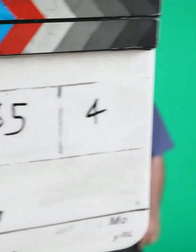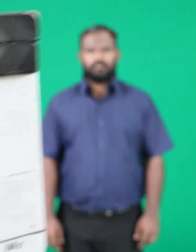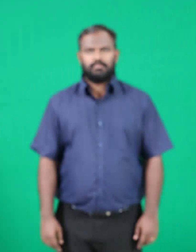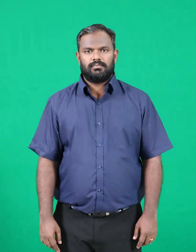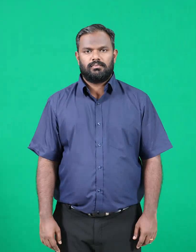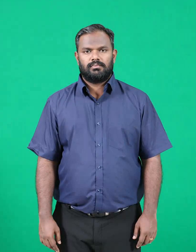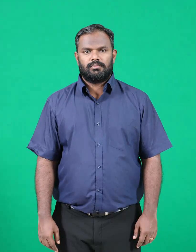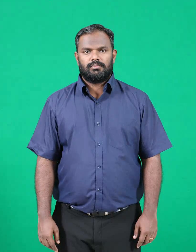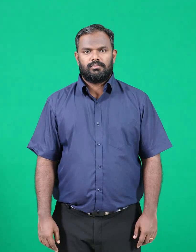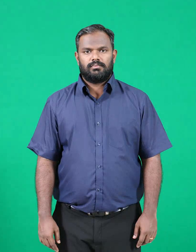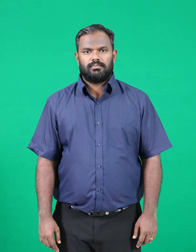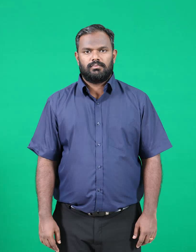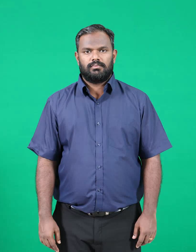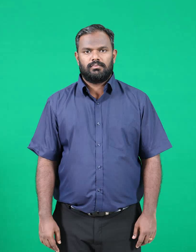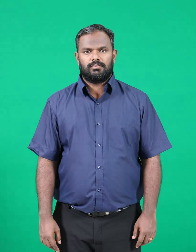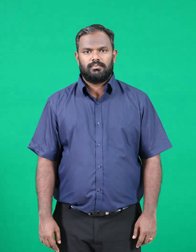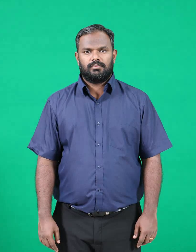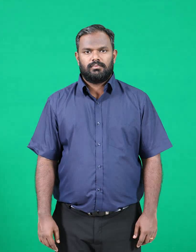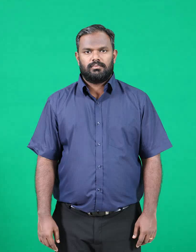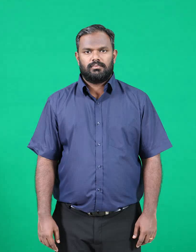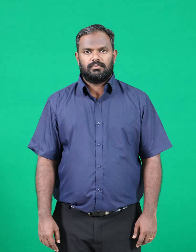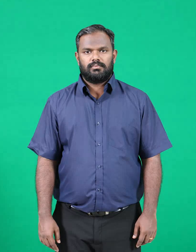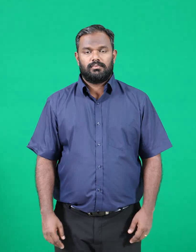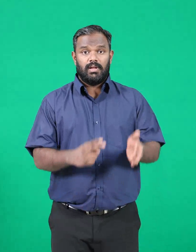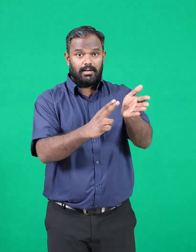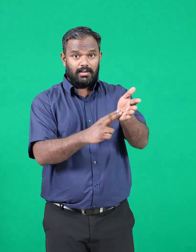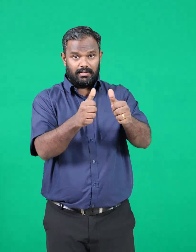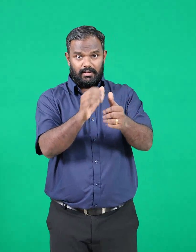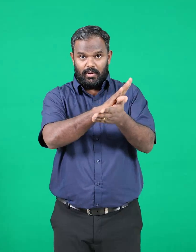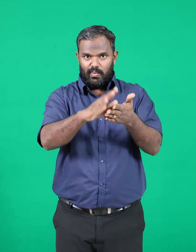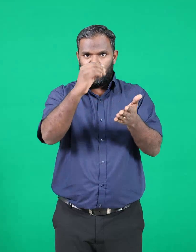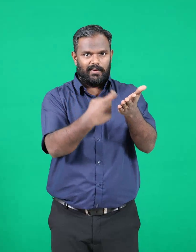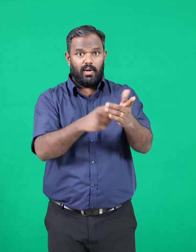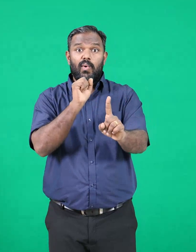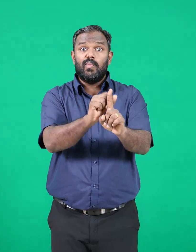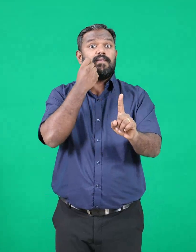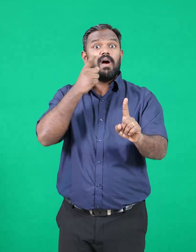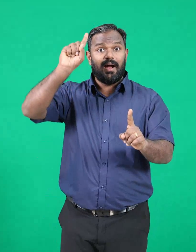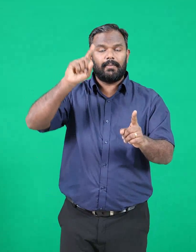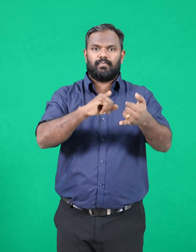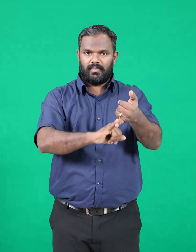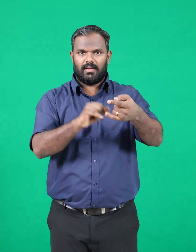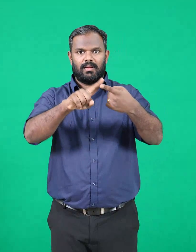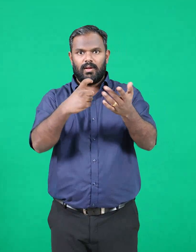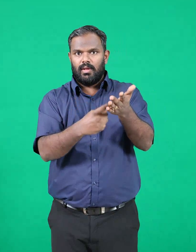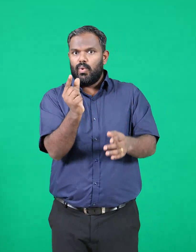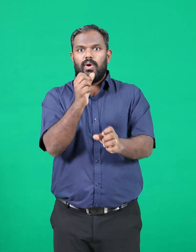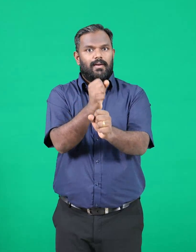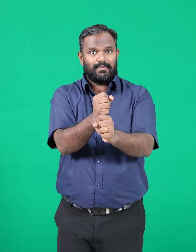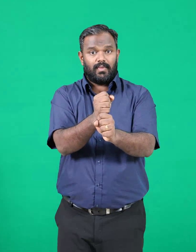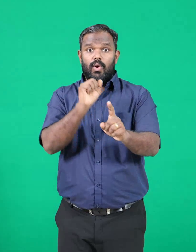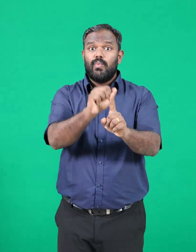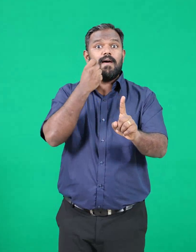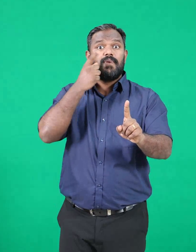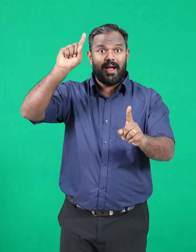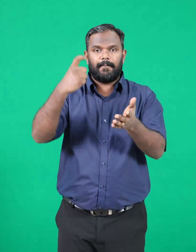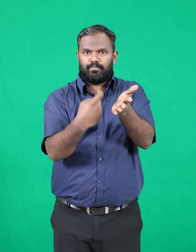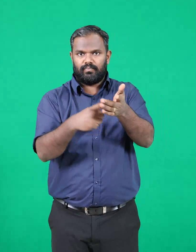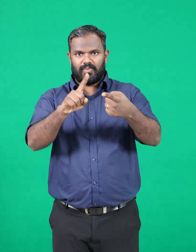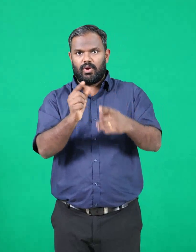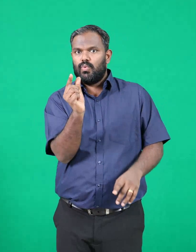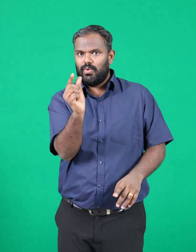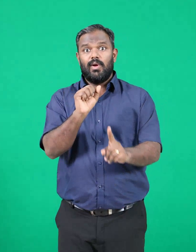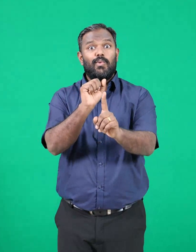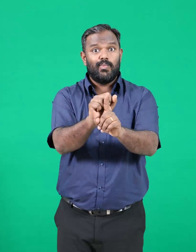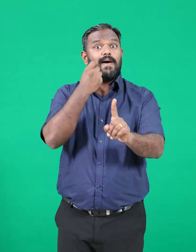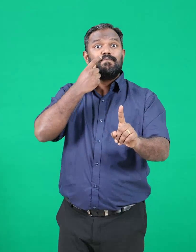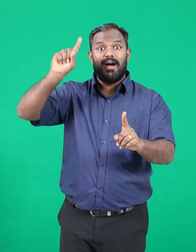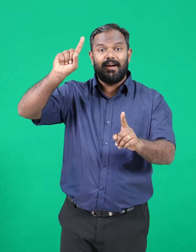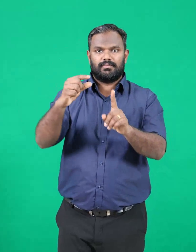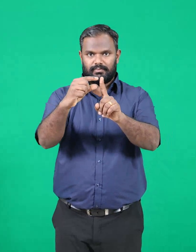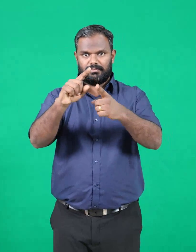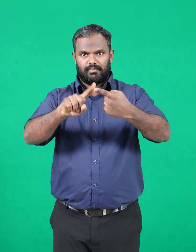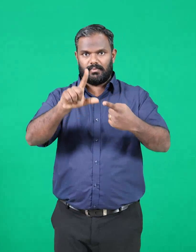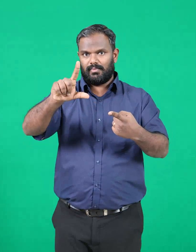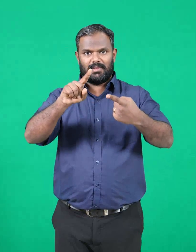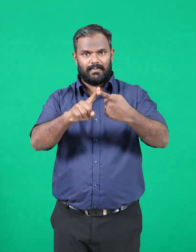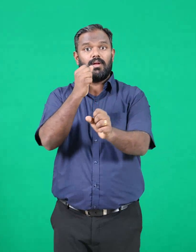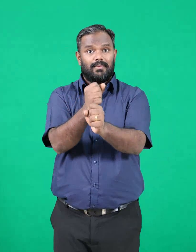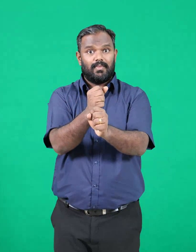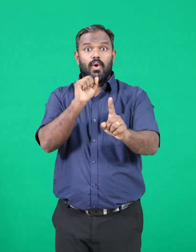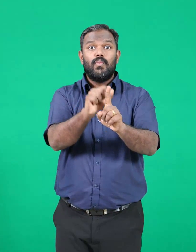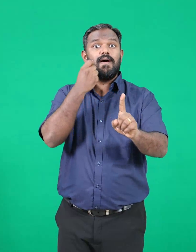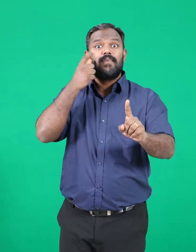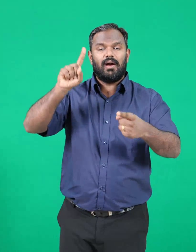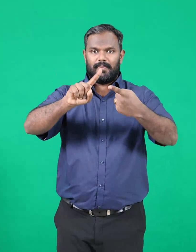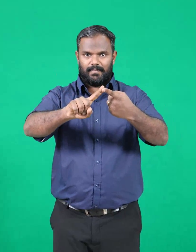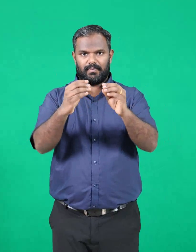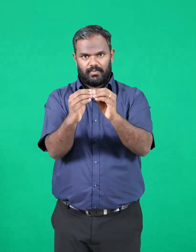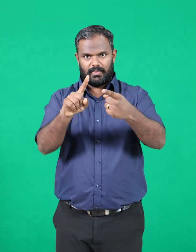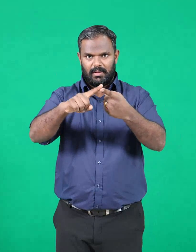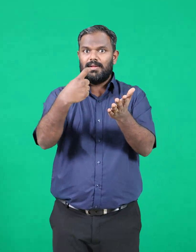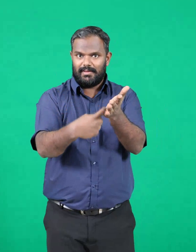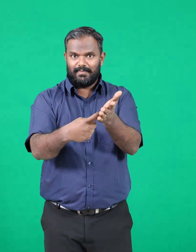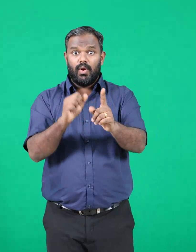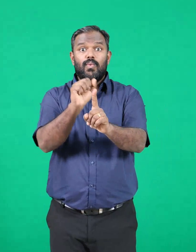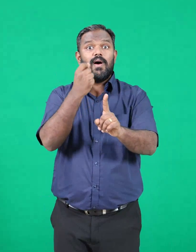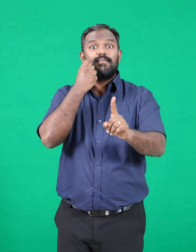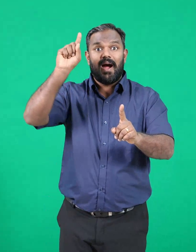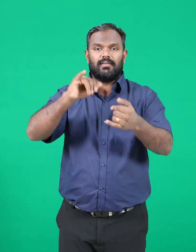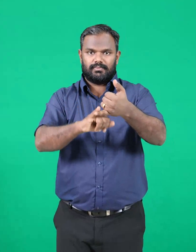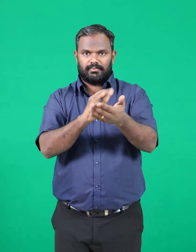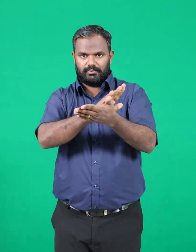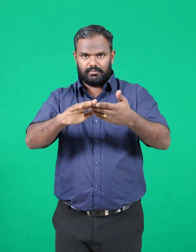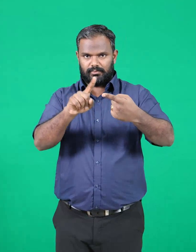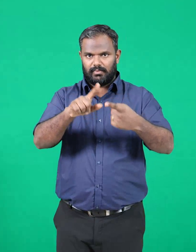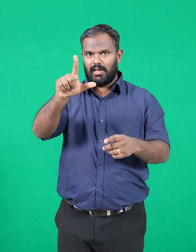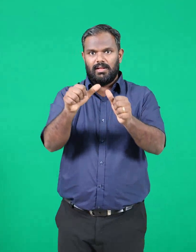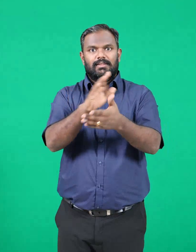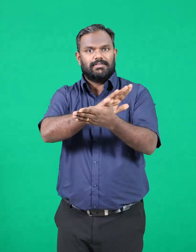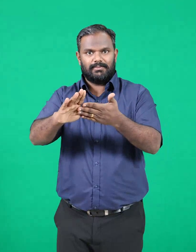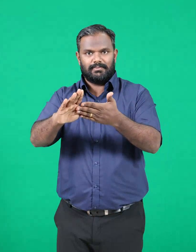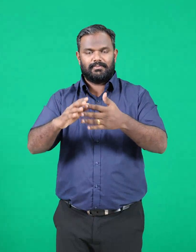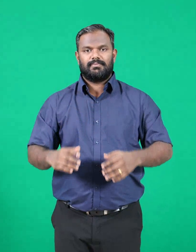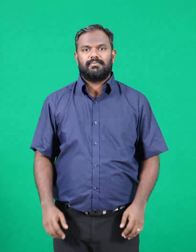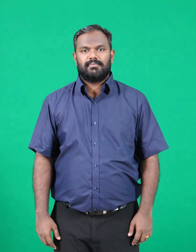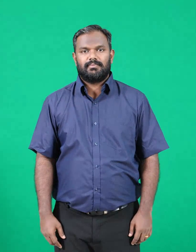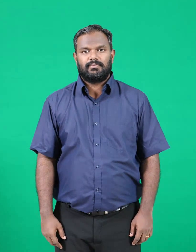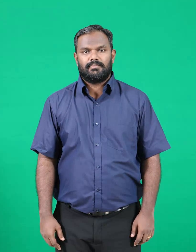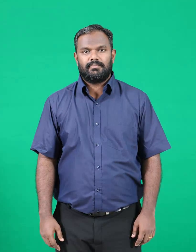the son of Serug, the son of Reu, the son of Peleg, the son of Eber, the son of Shelah,